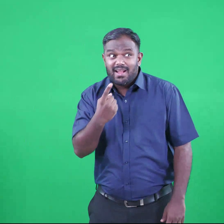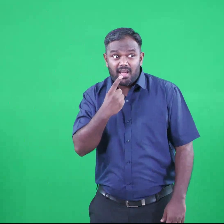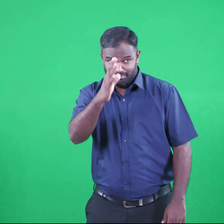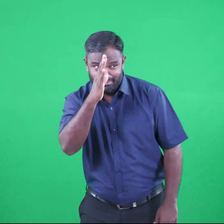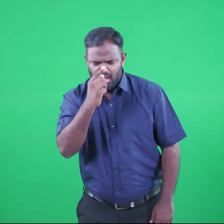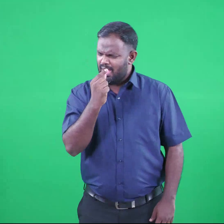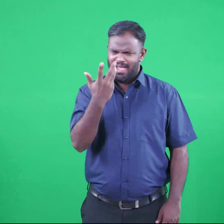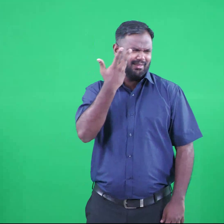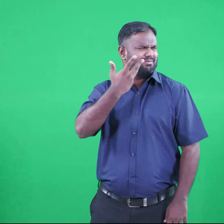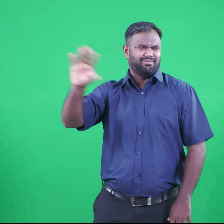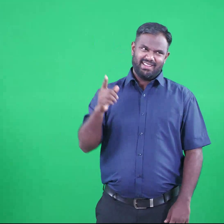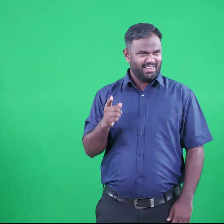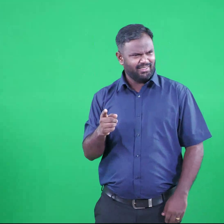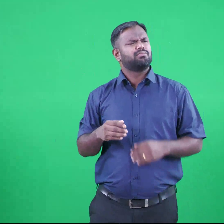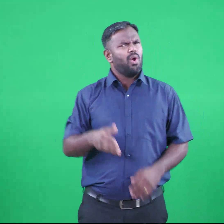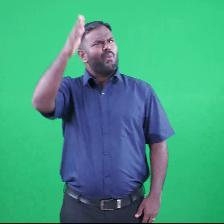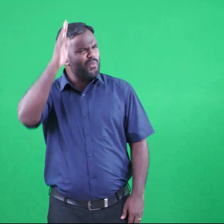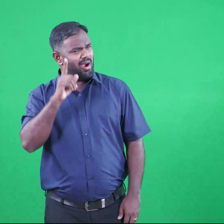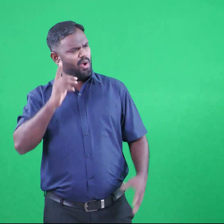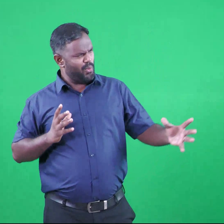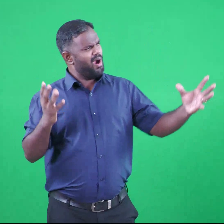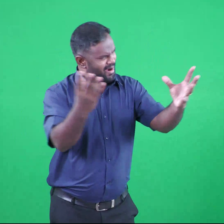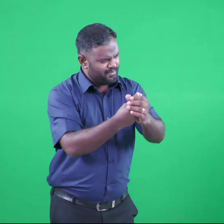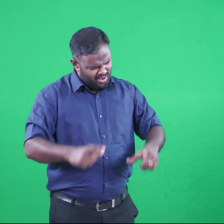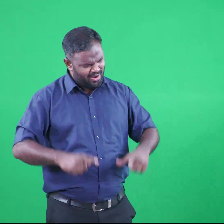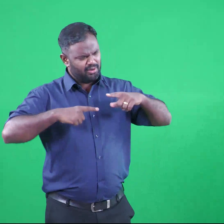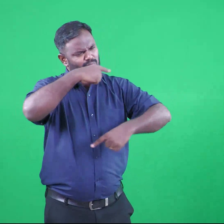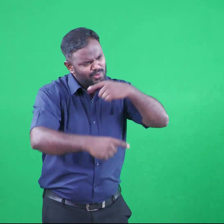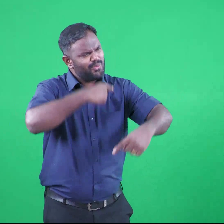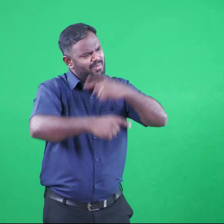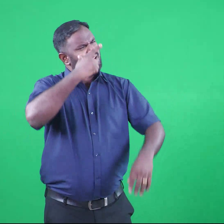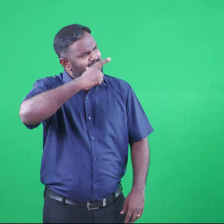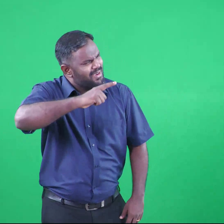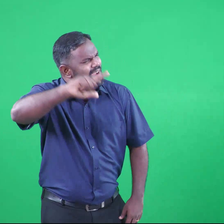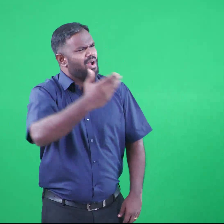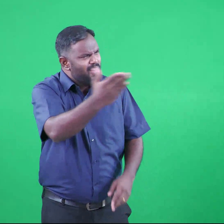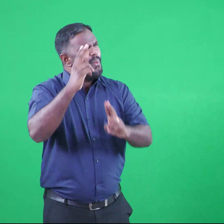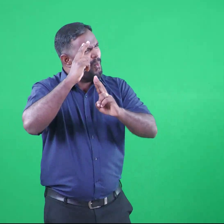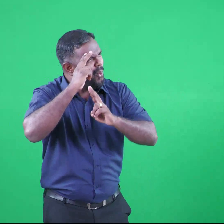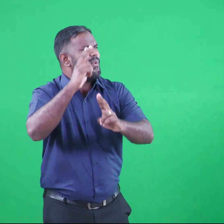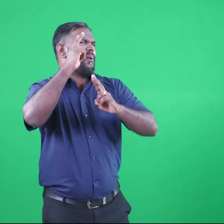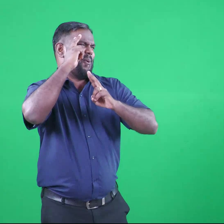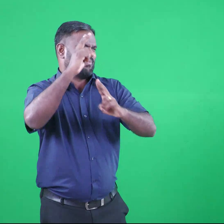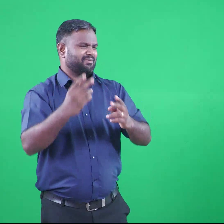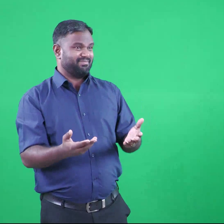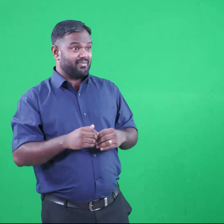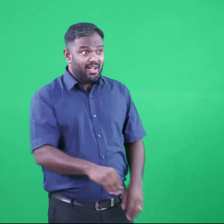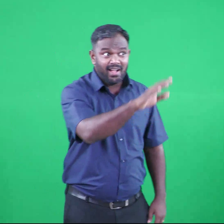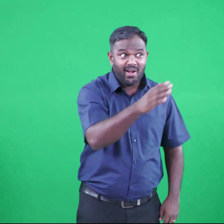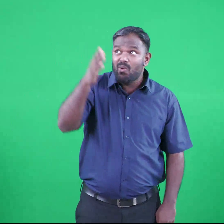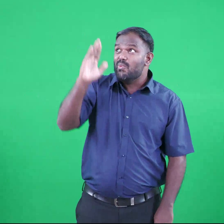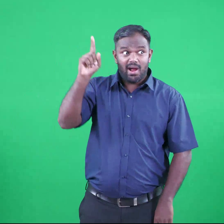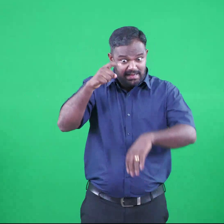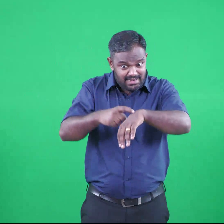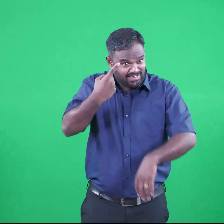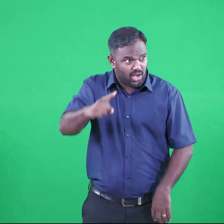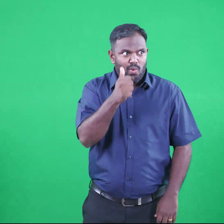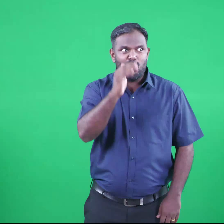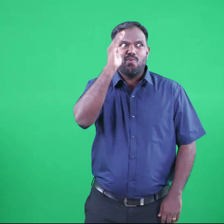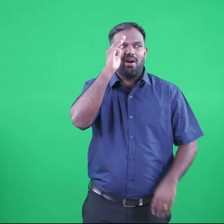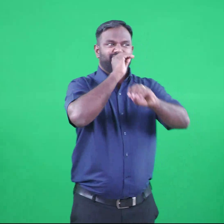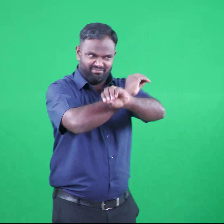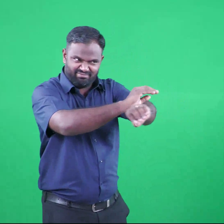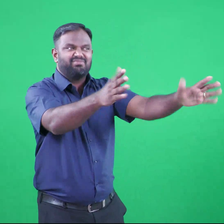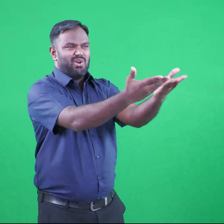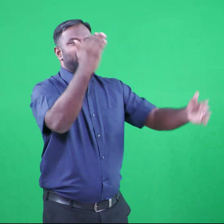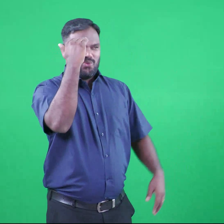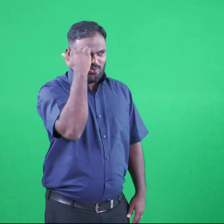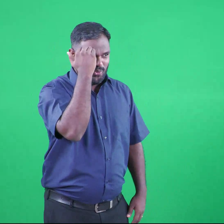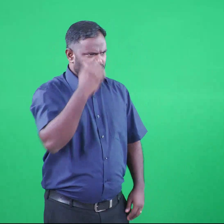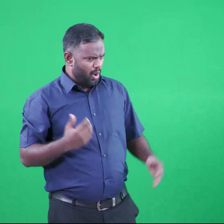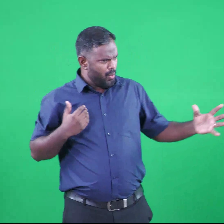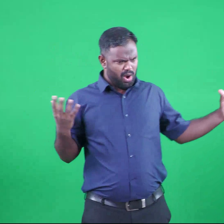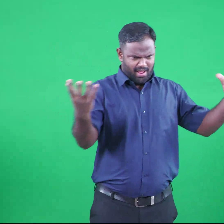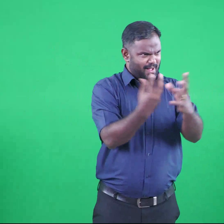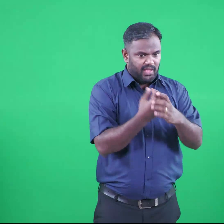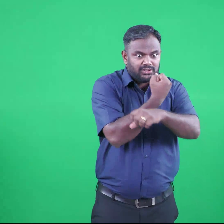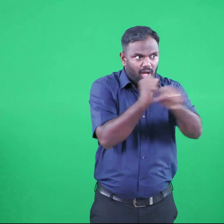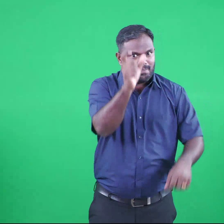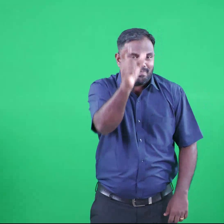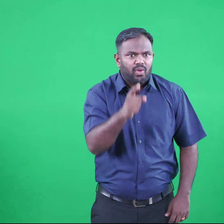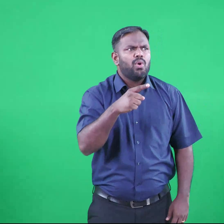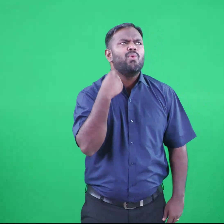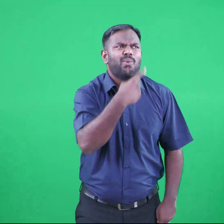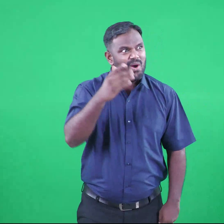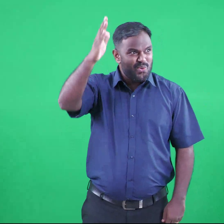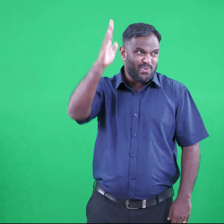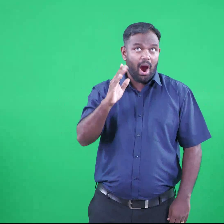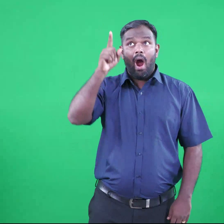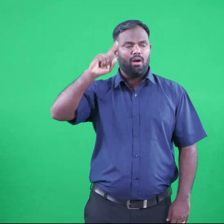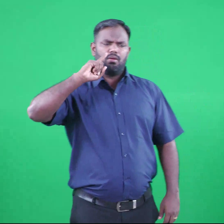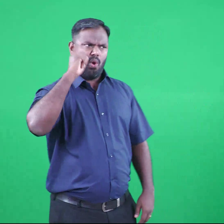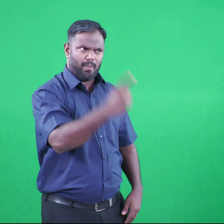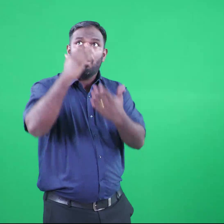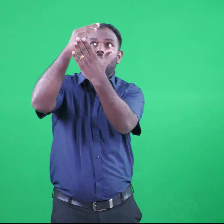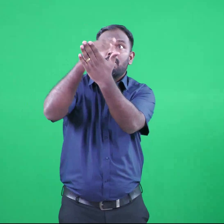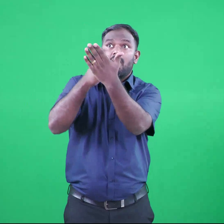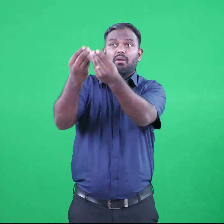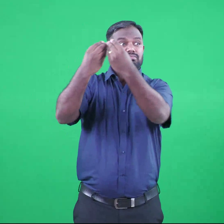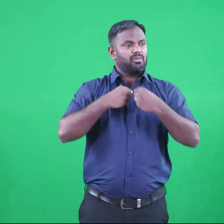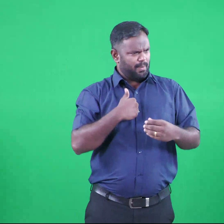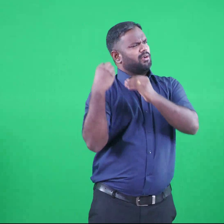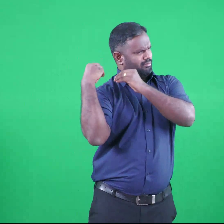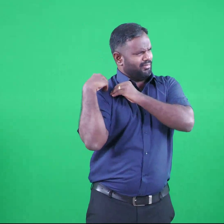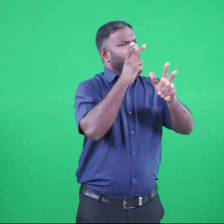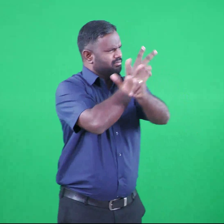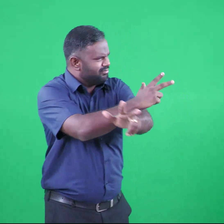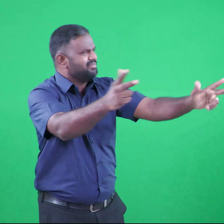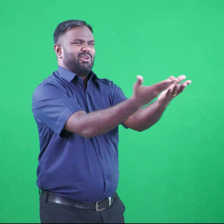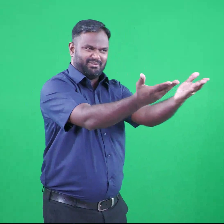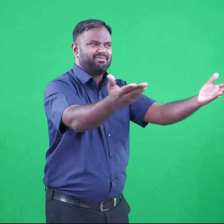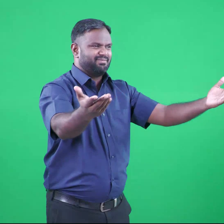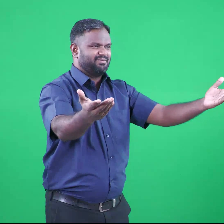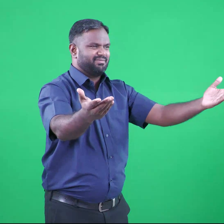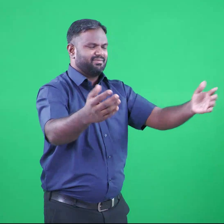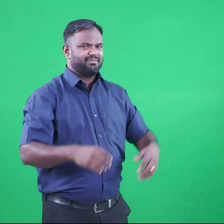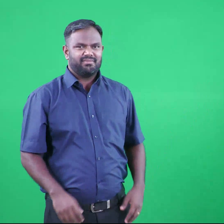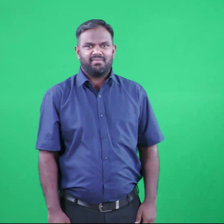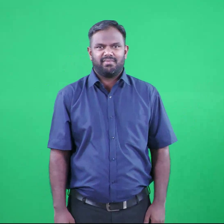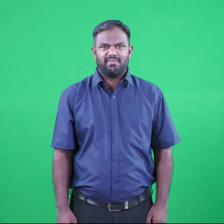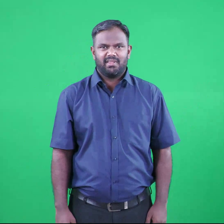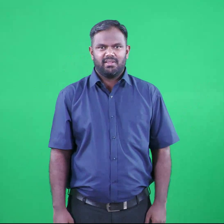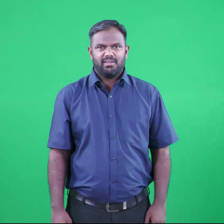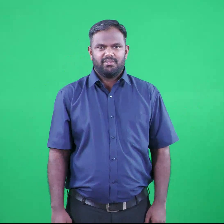In His own time He has made His word evident in the proclamation entrusted to me by the command of God our Savior.